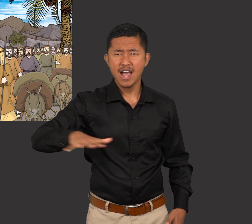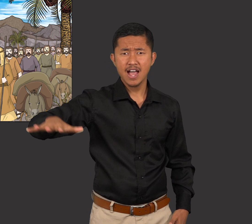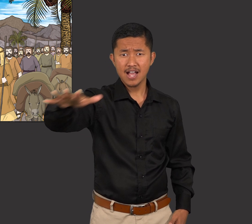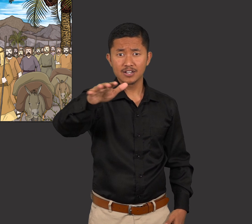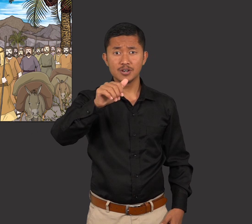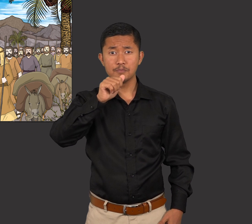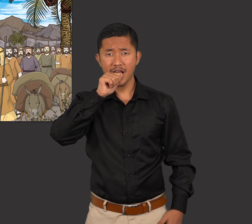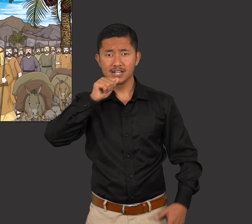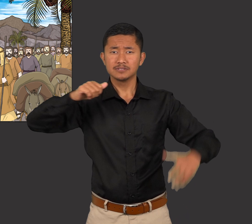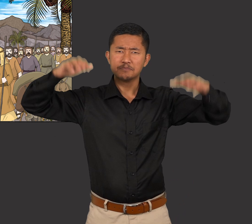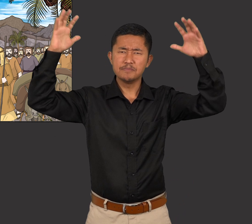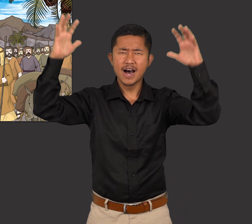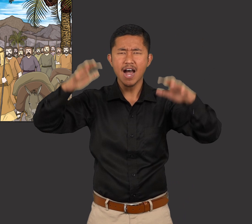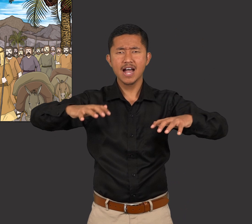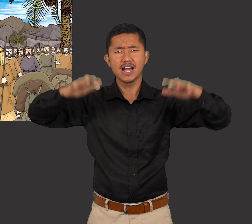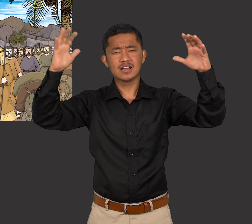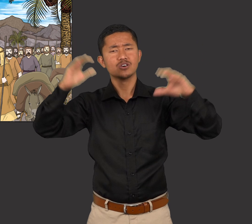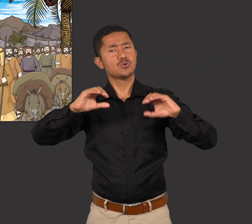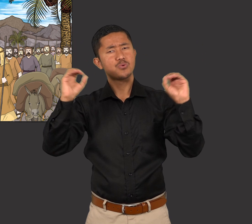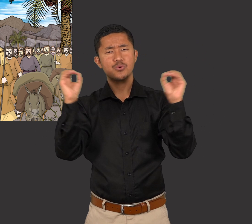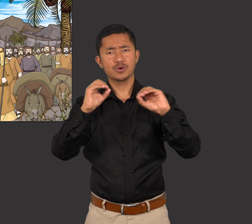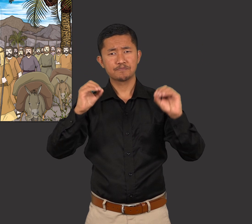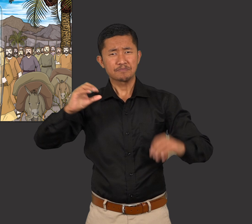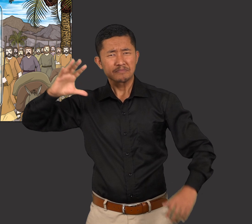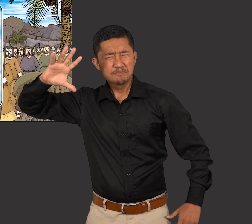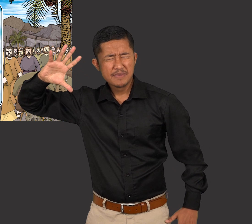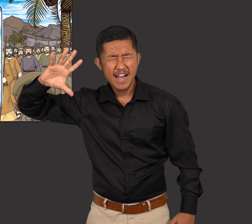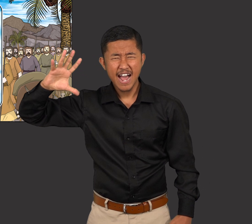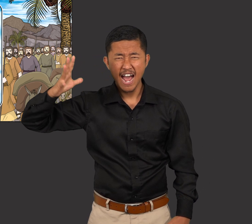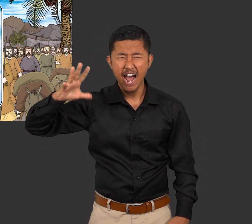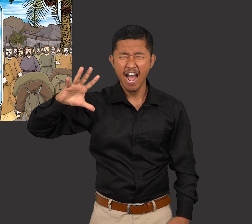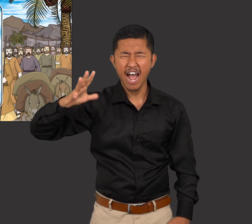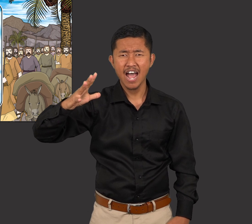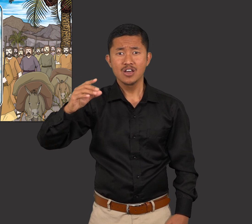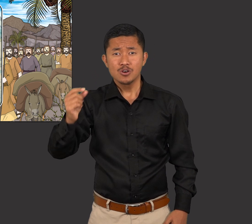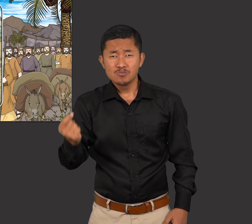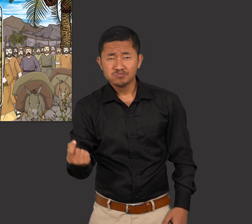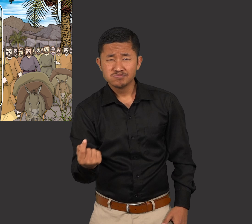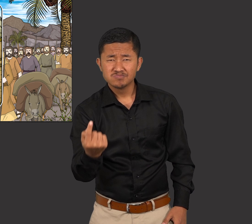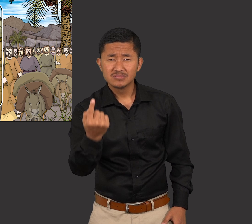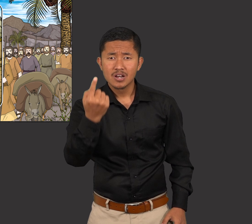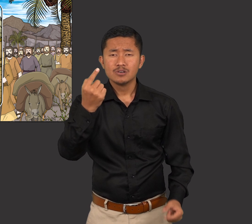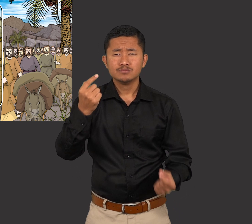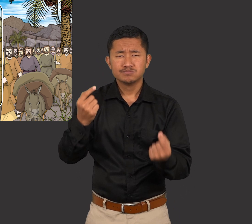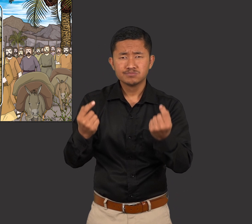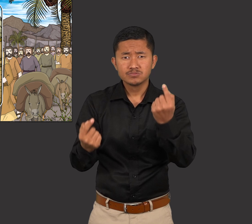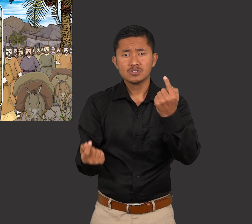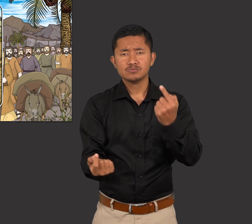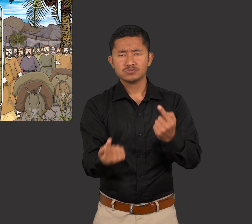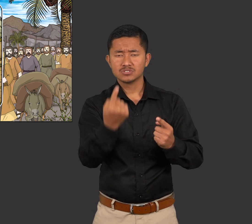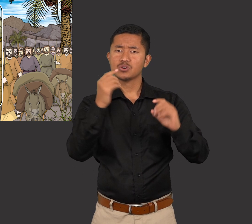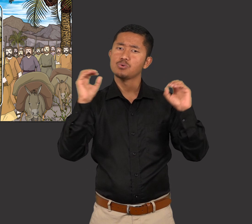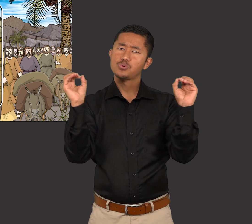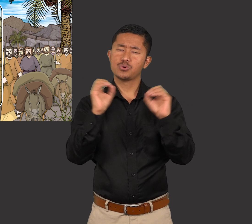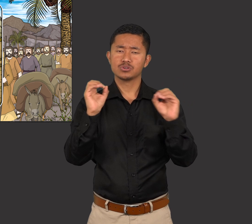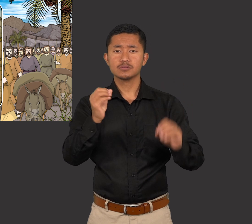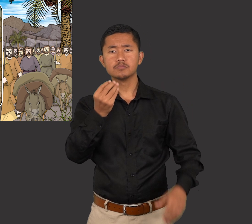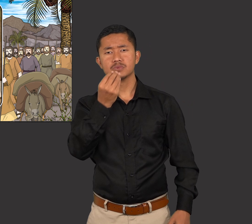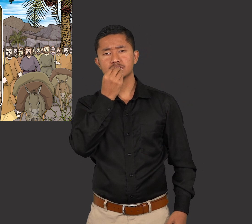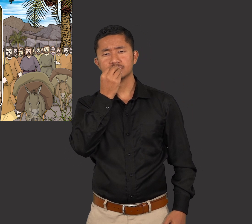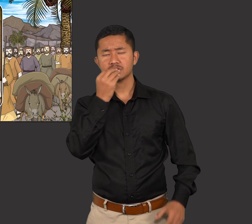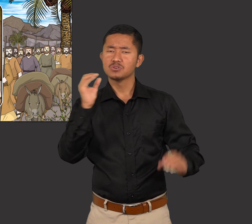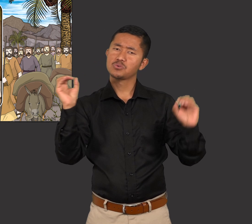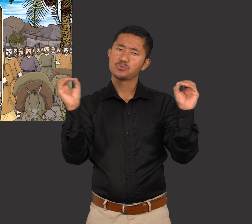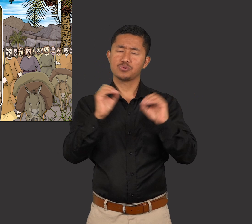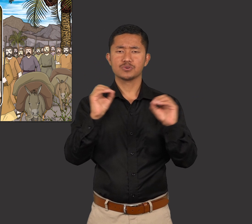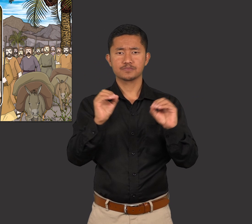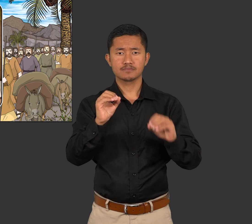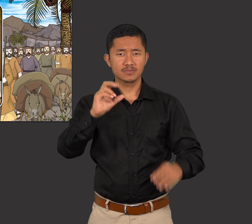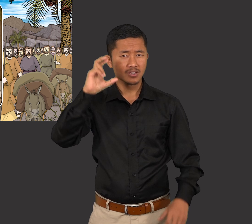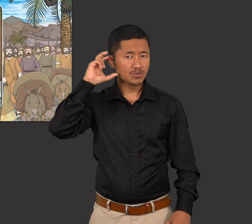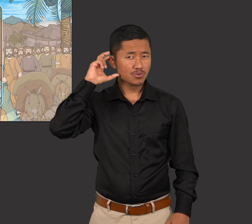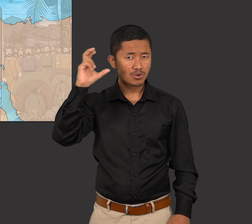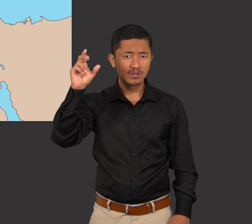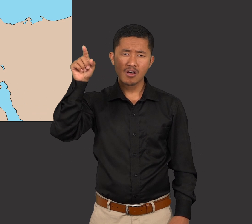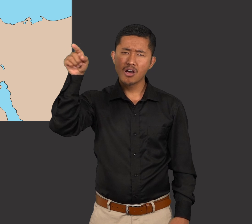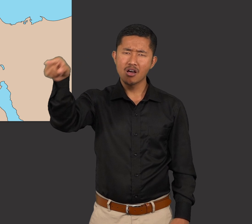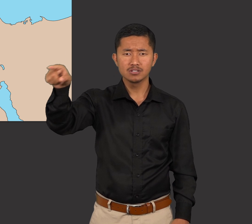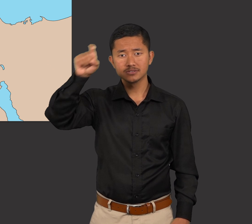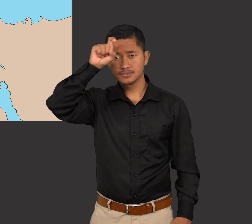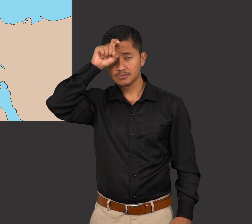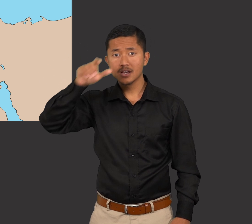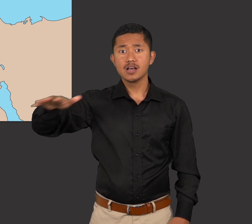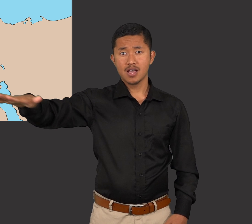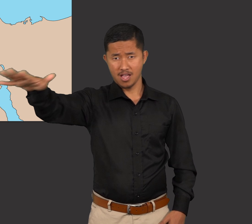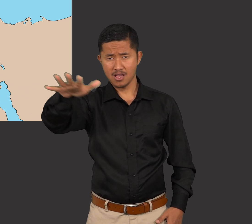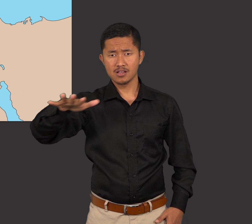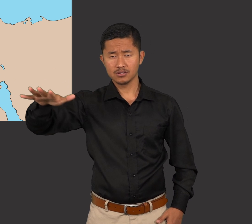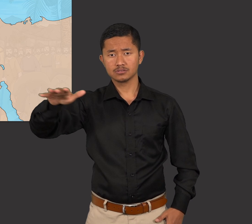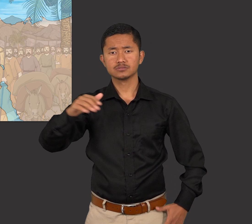Now there was a famine in the land.